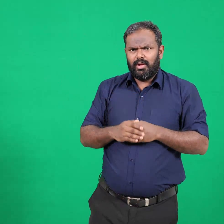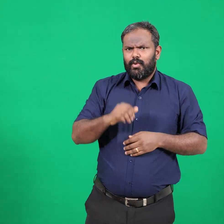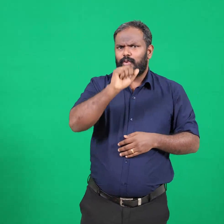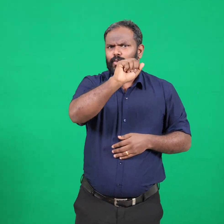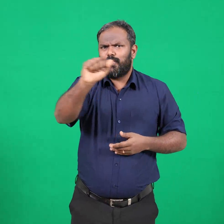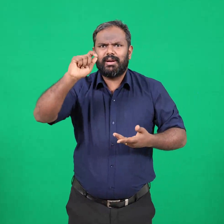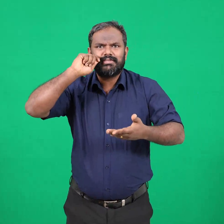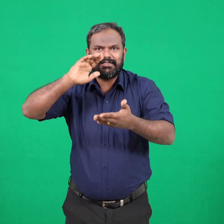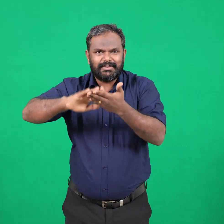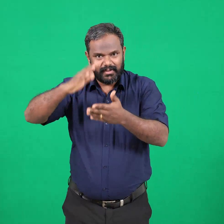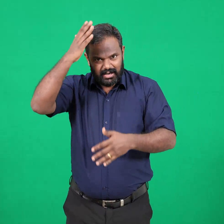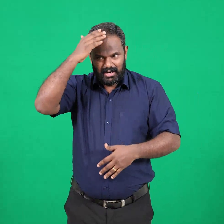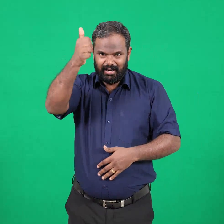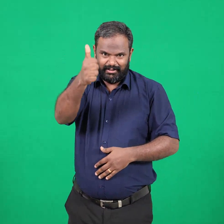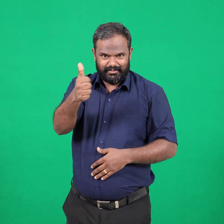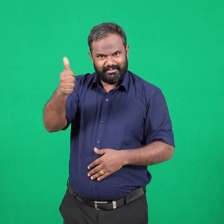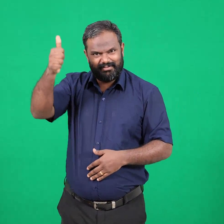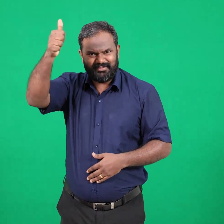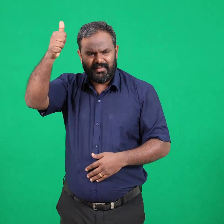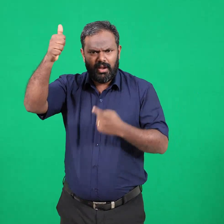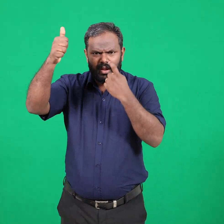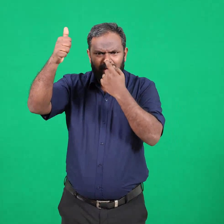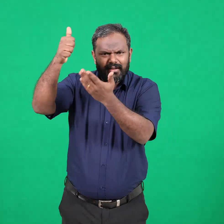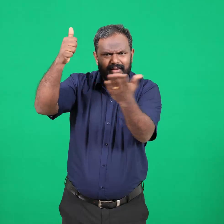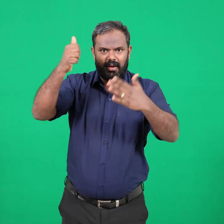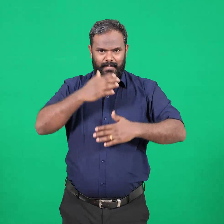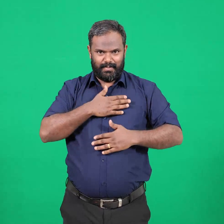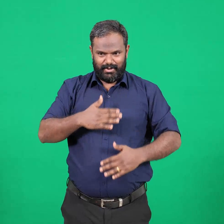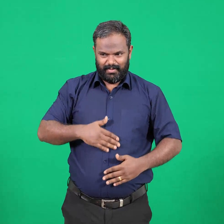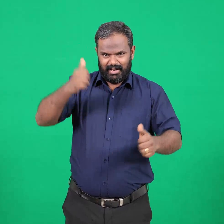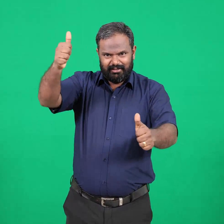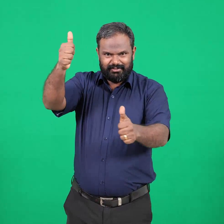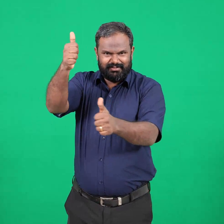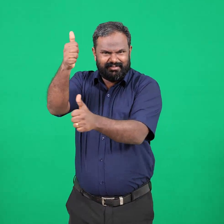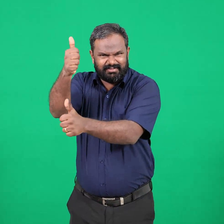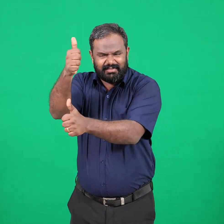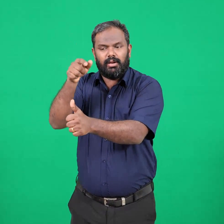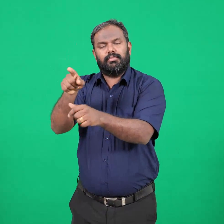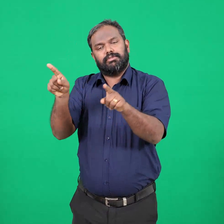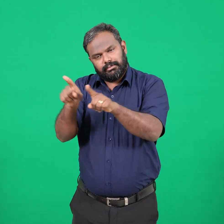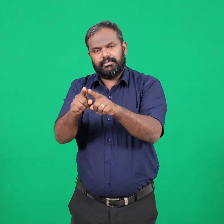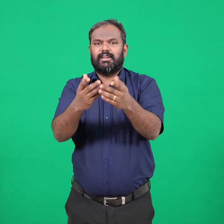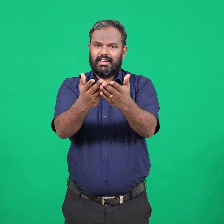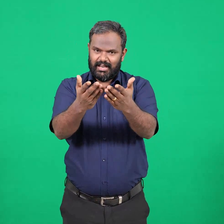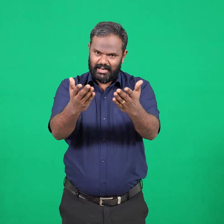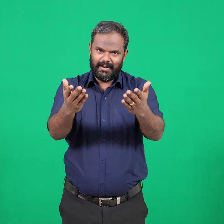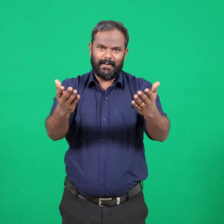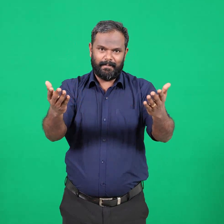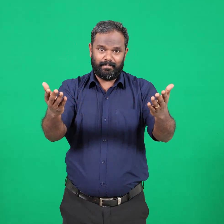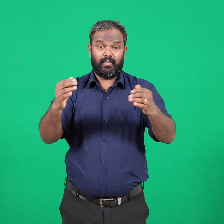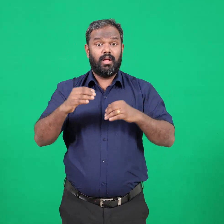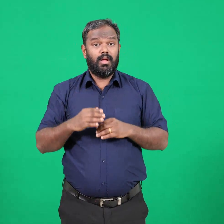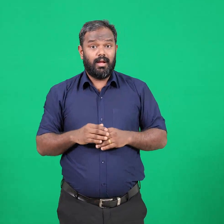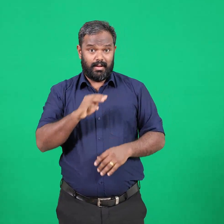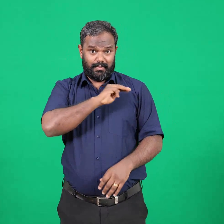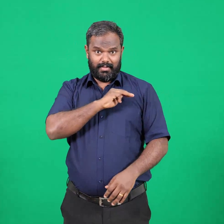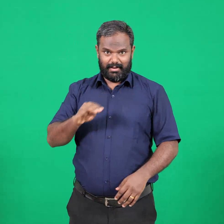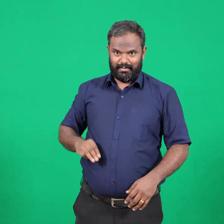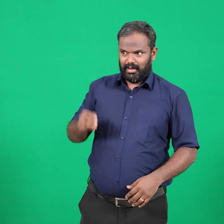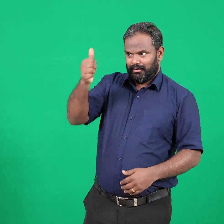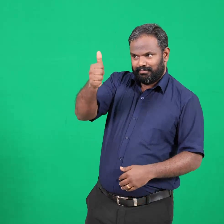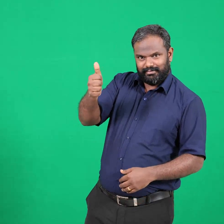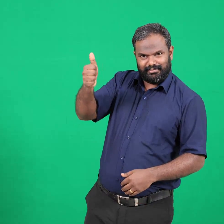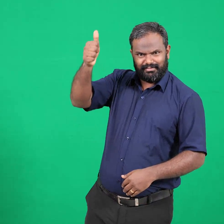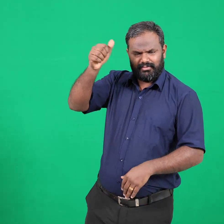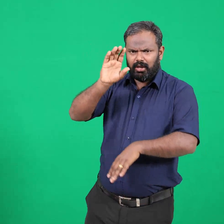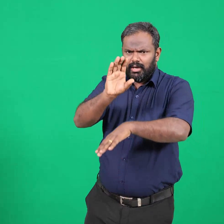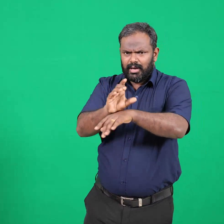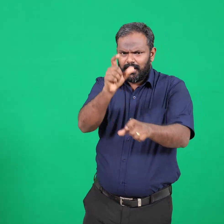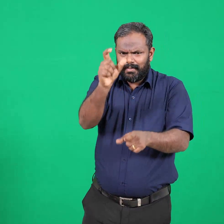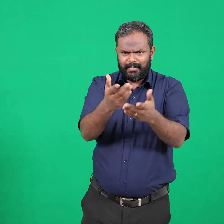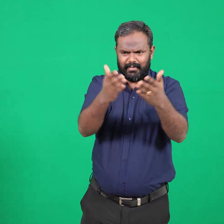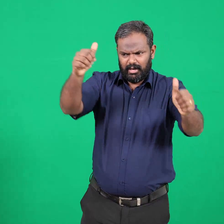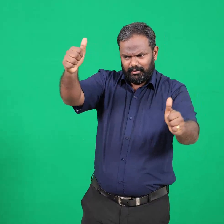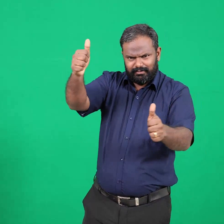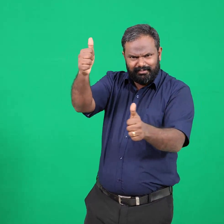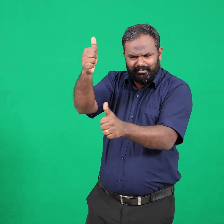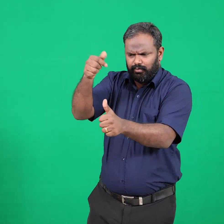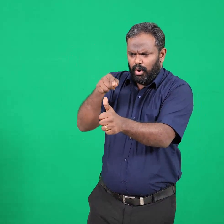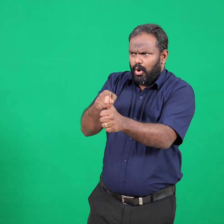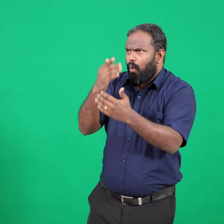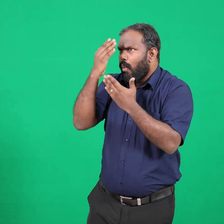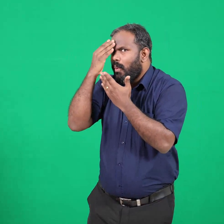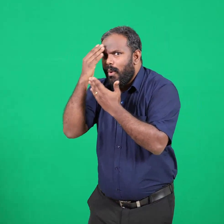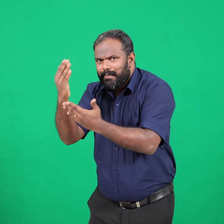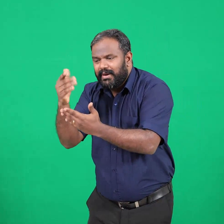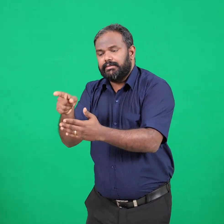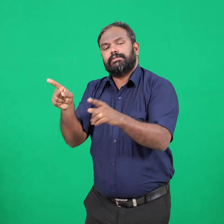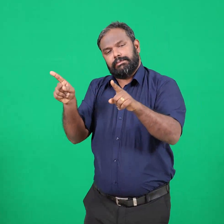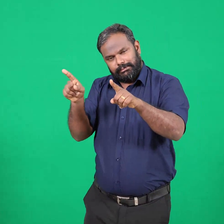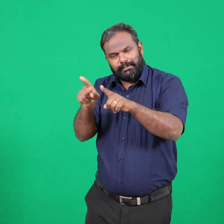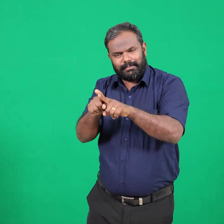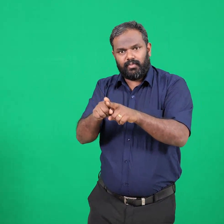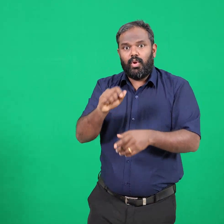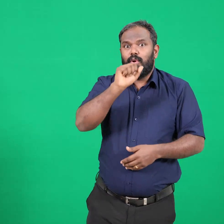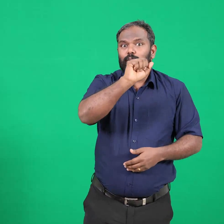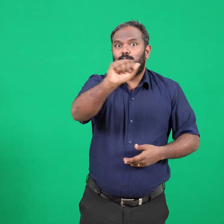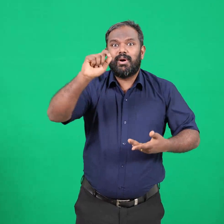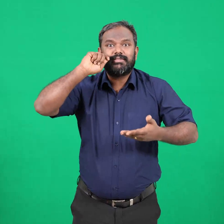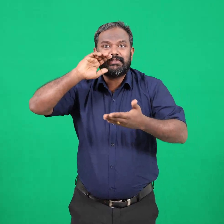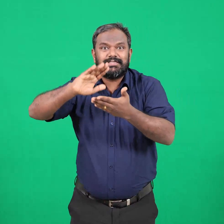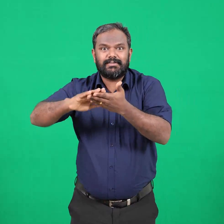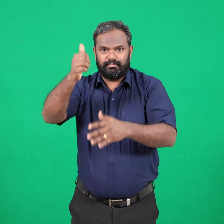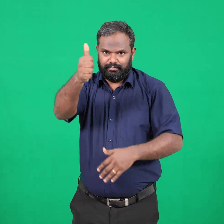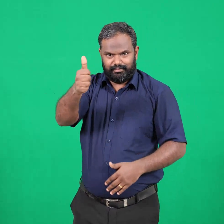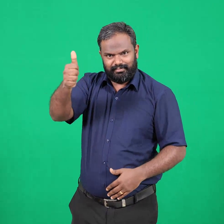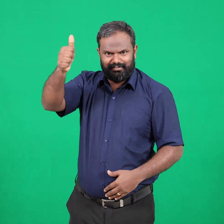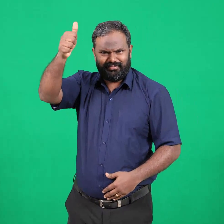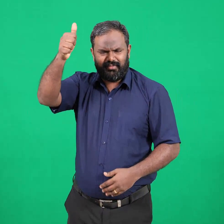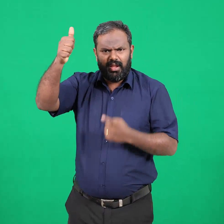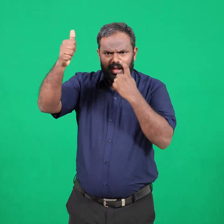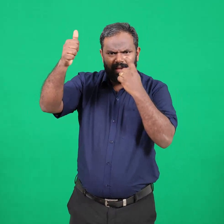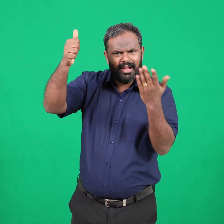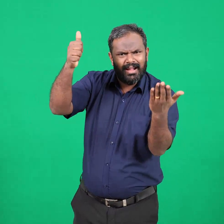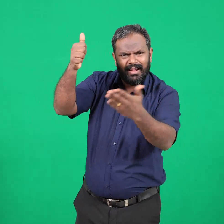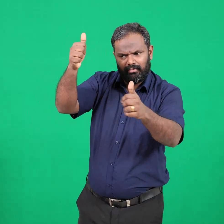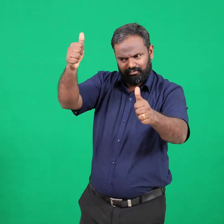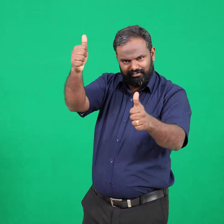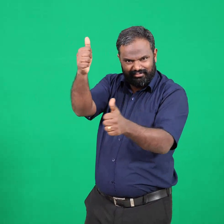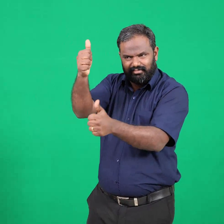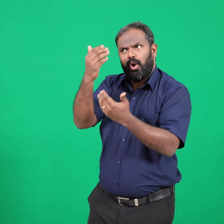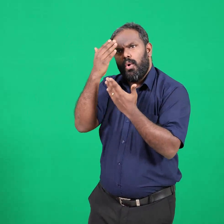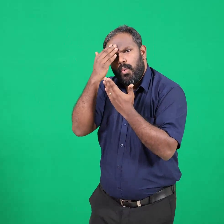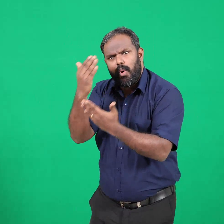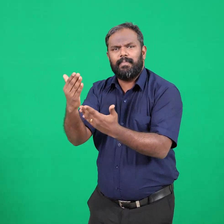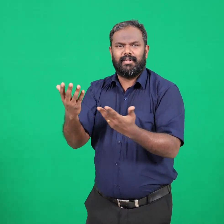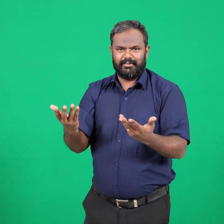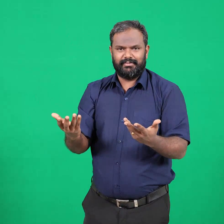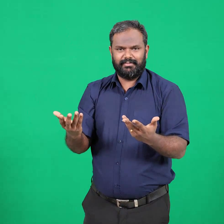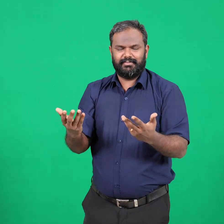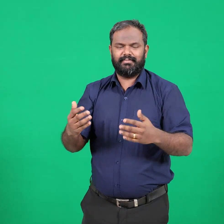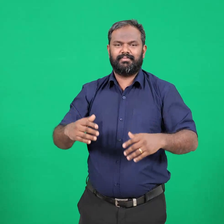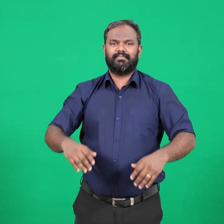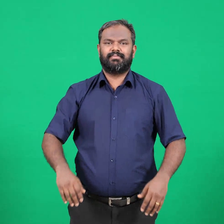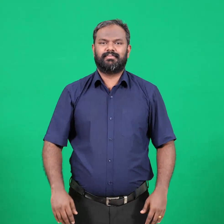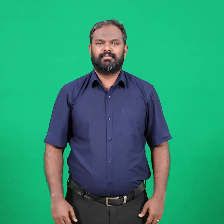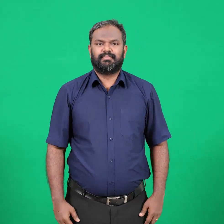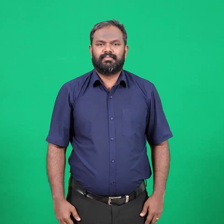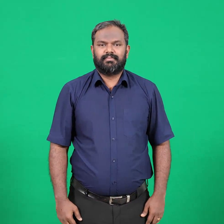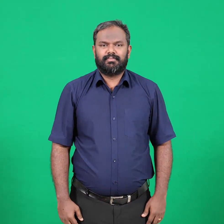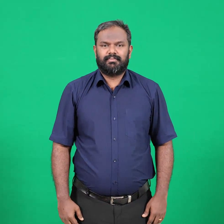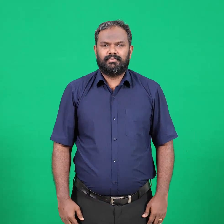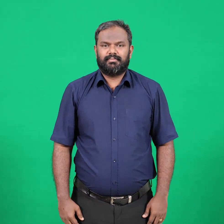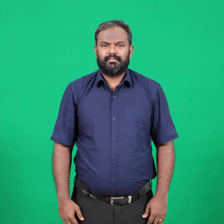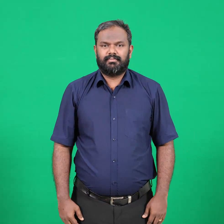Now as the church submits to Christ, so also wives should submit to their husbands in everything.